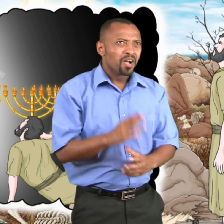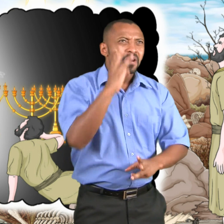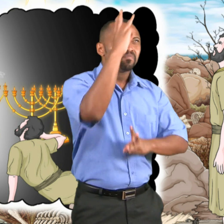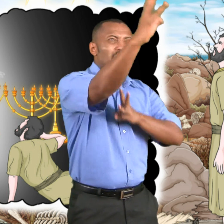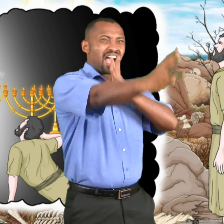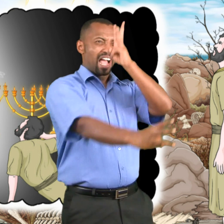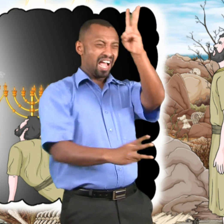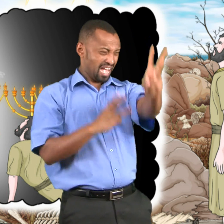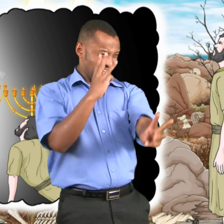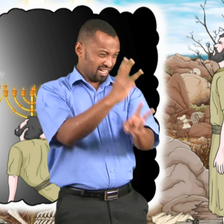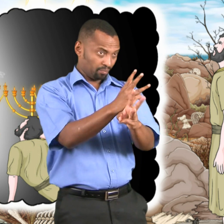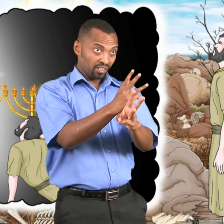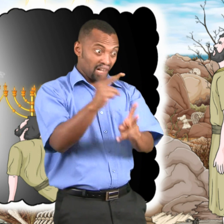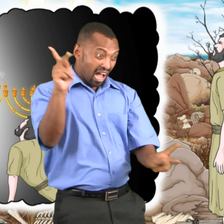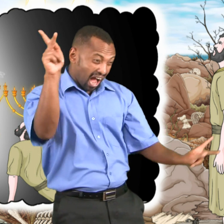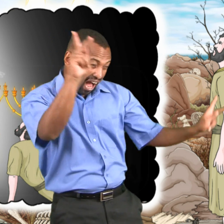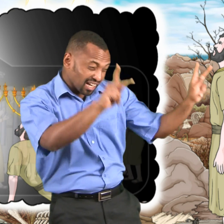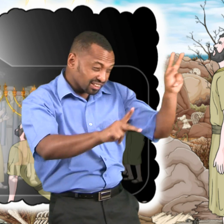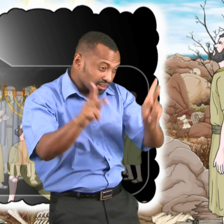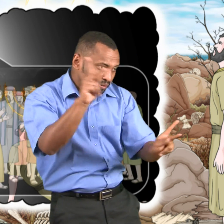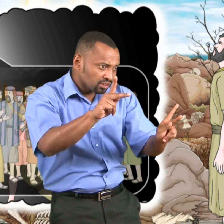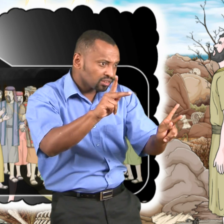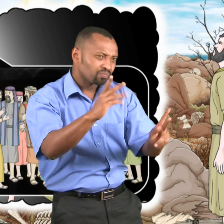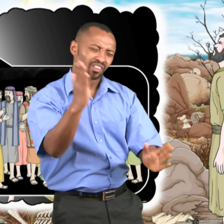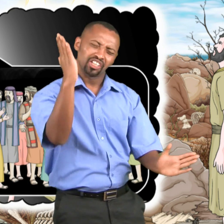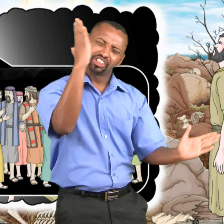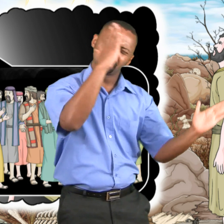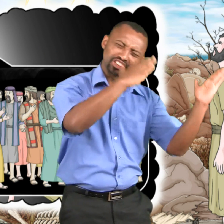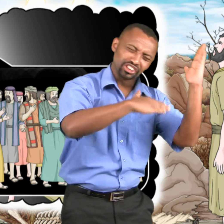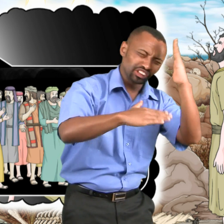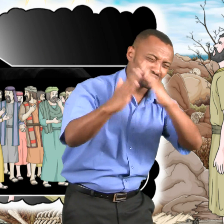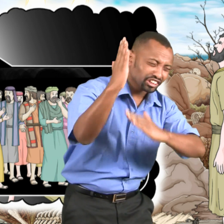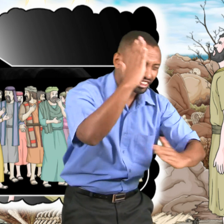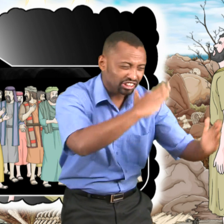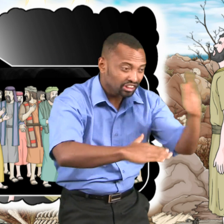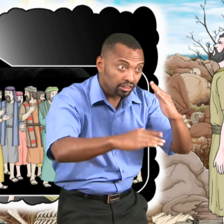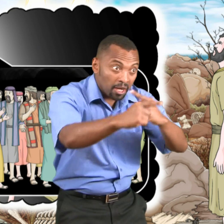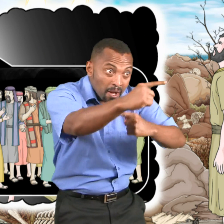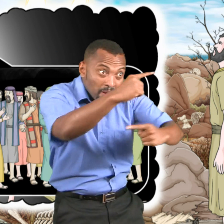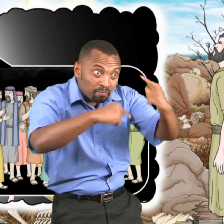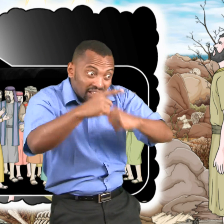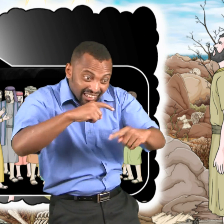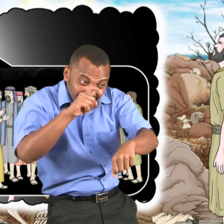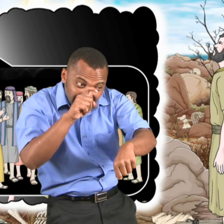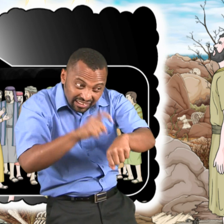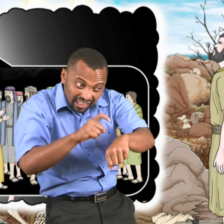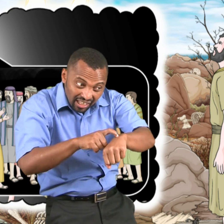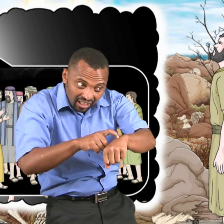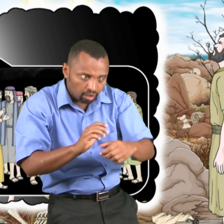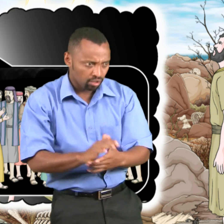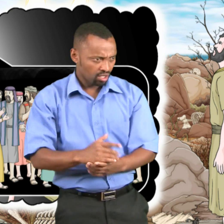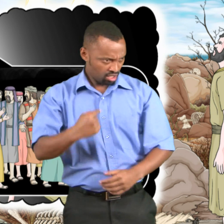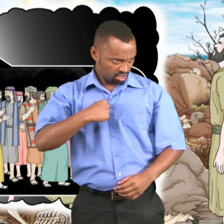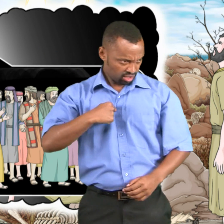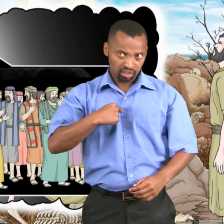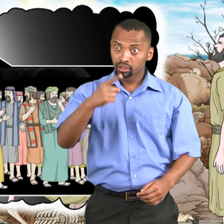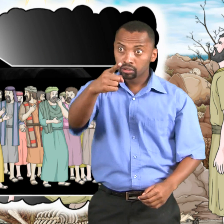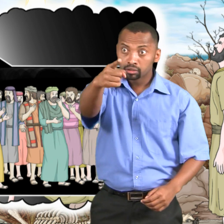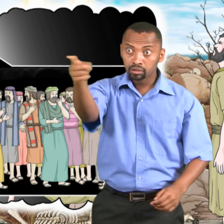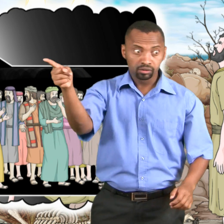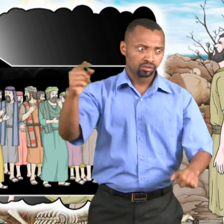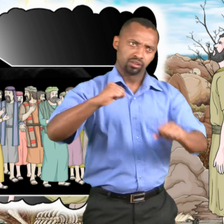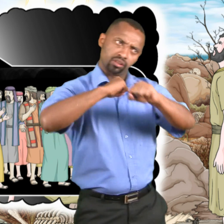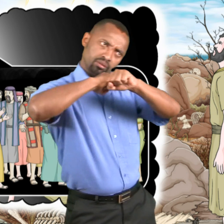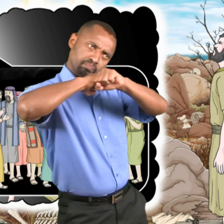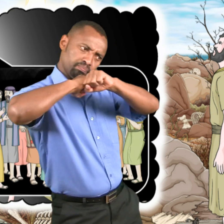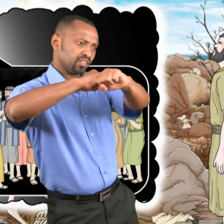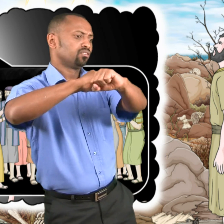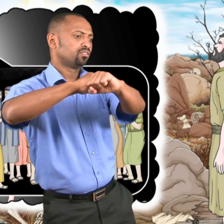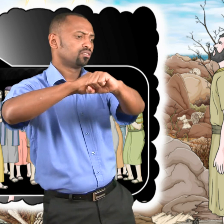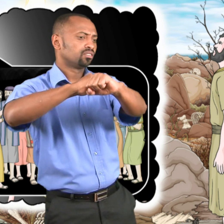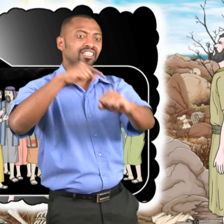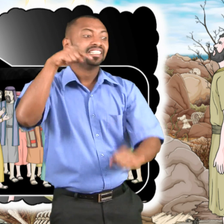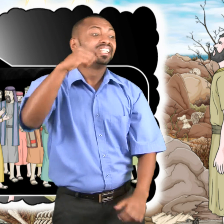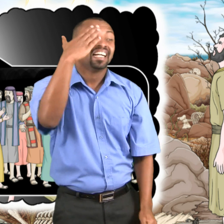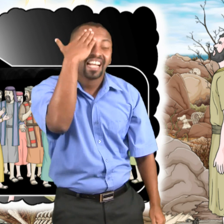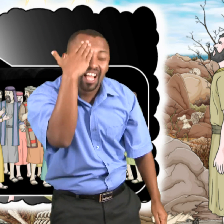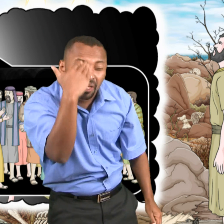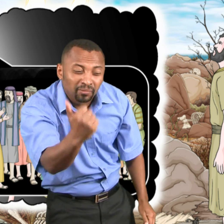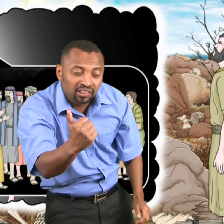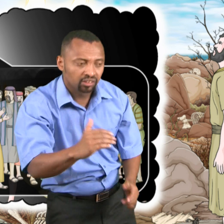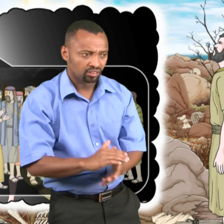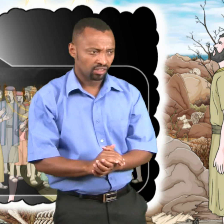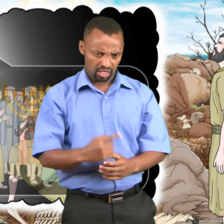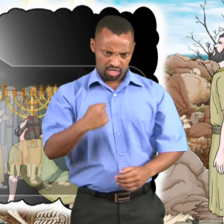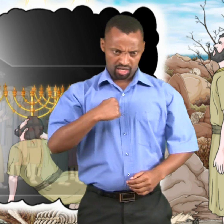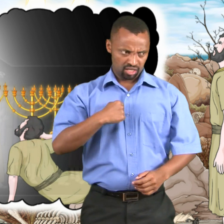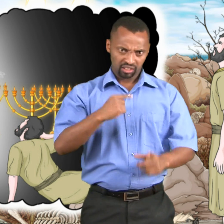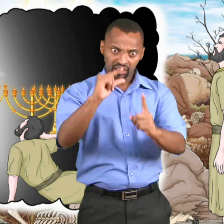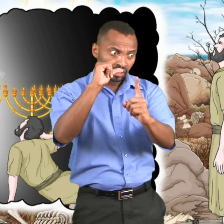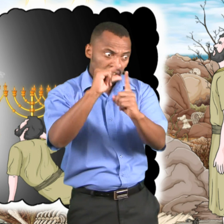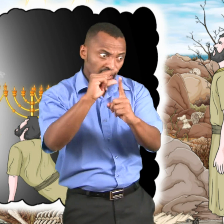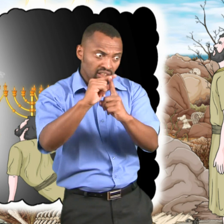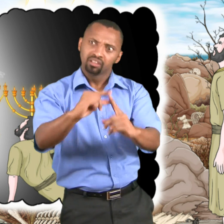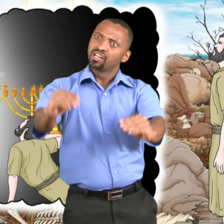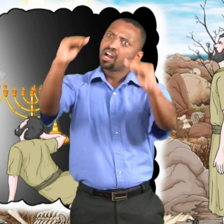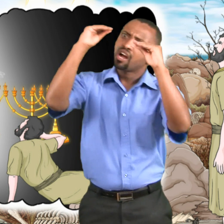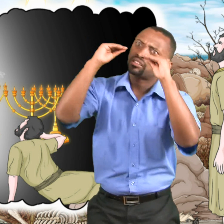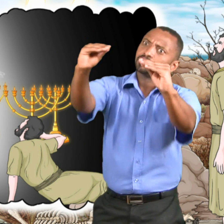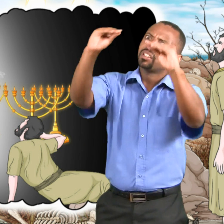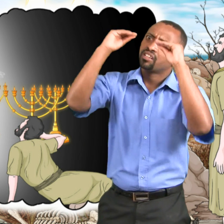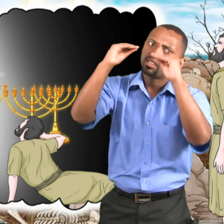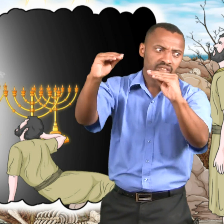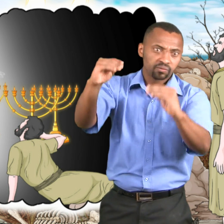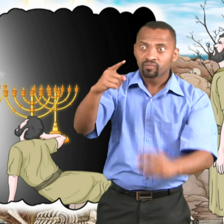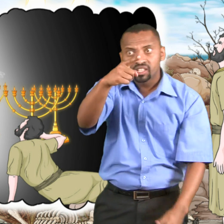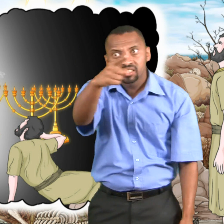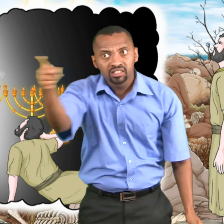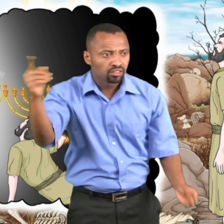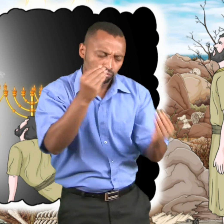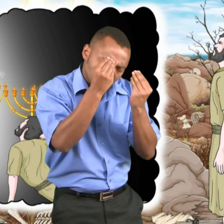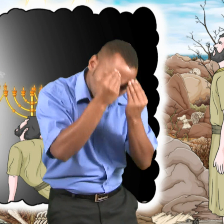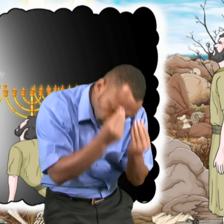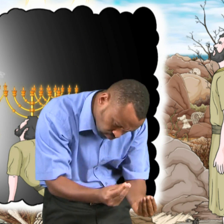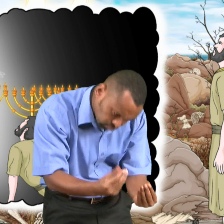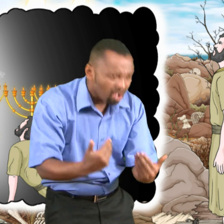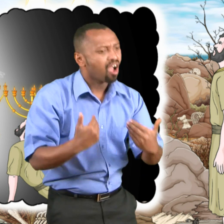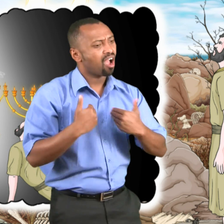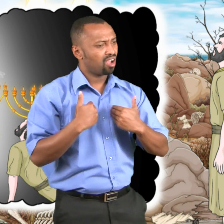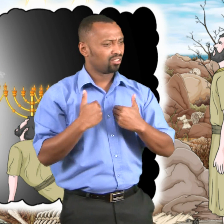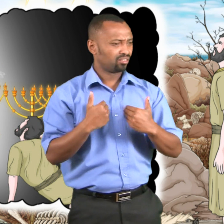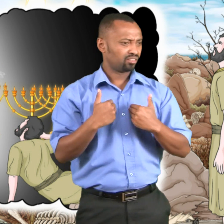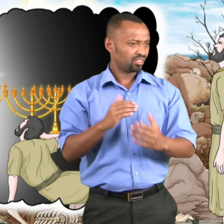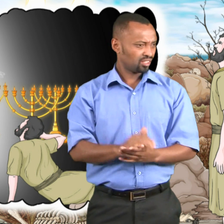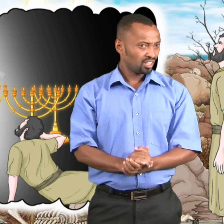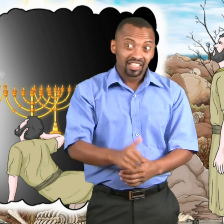I will make them come and bow down at your feet, and they will know that I love you.